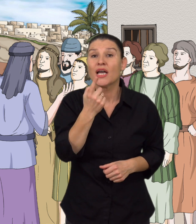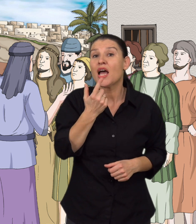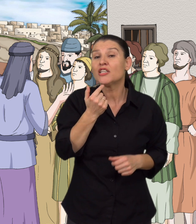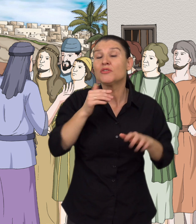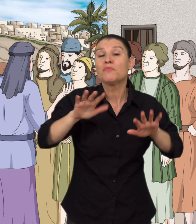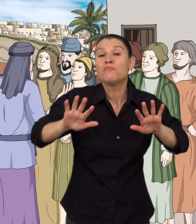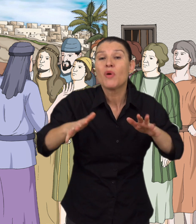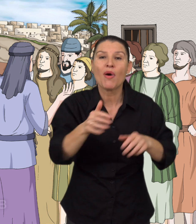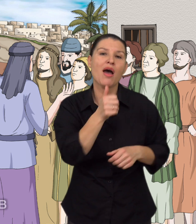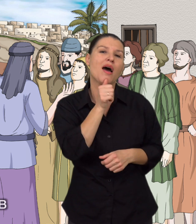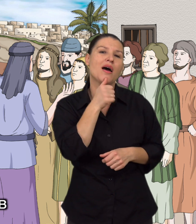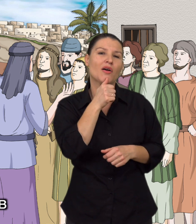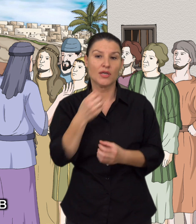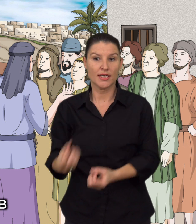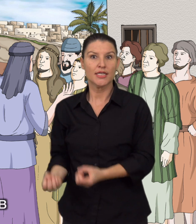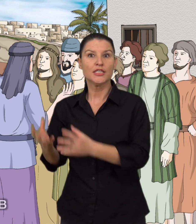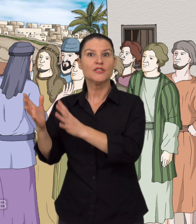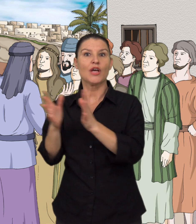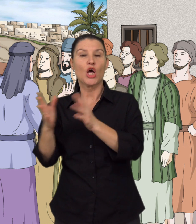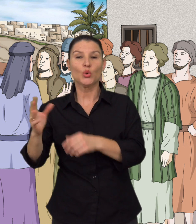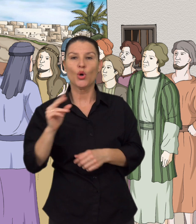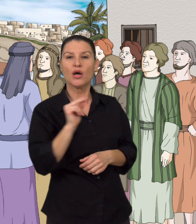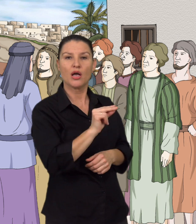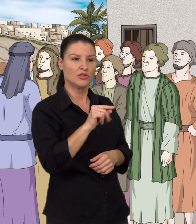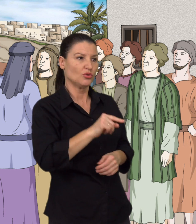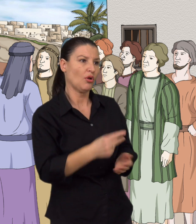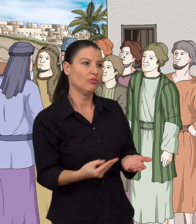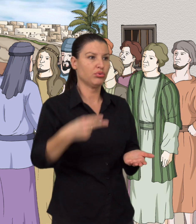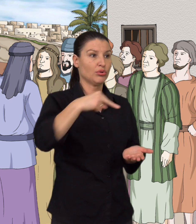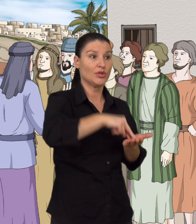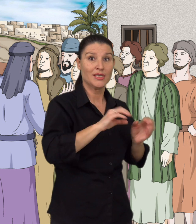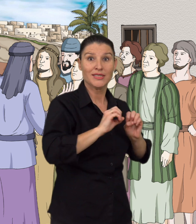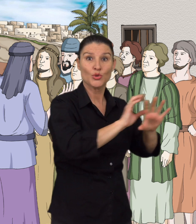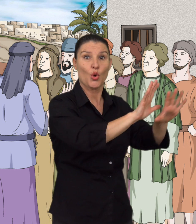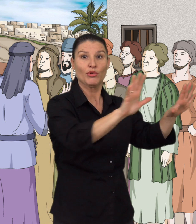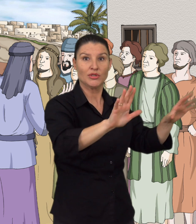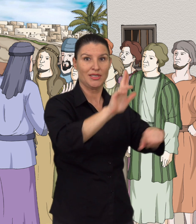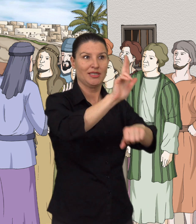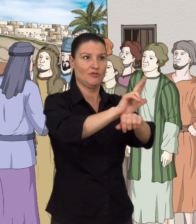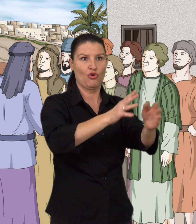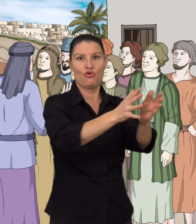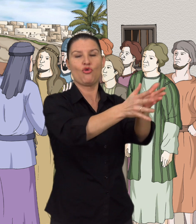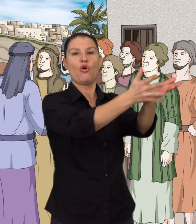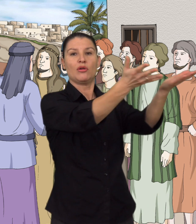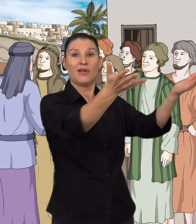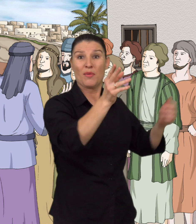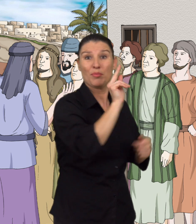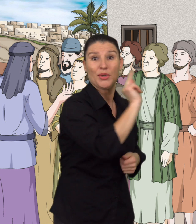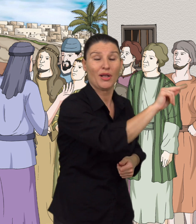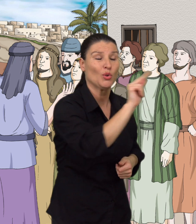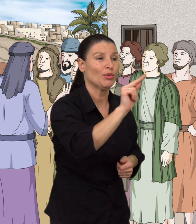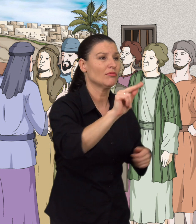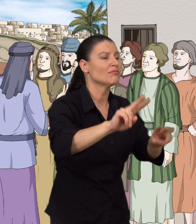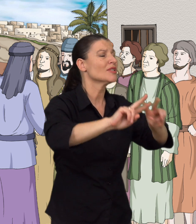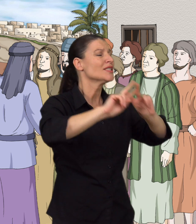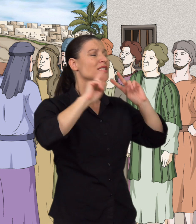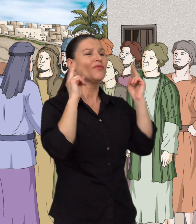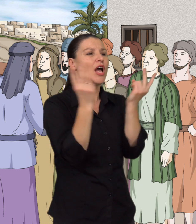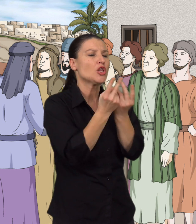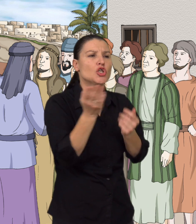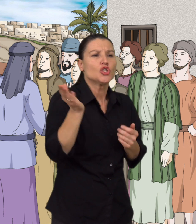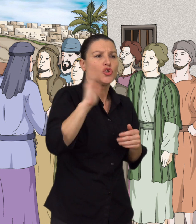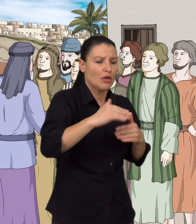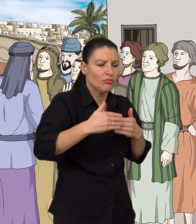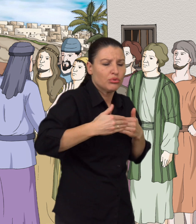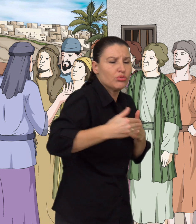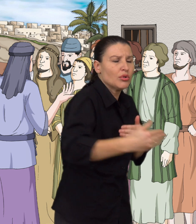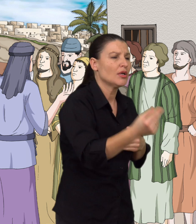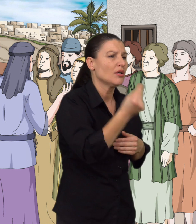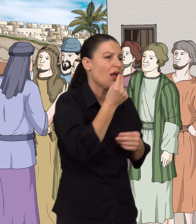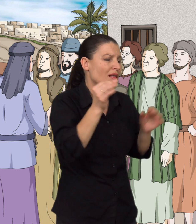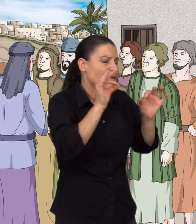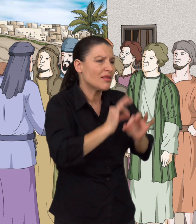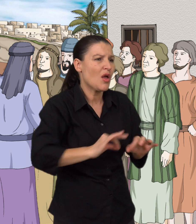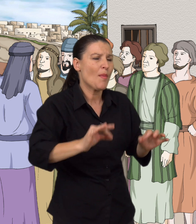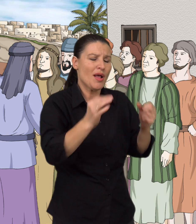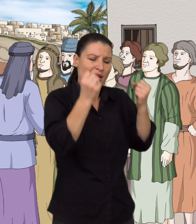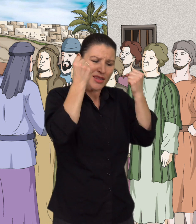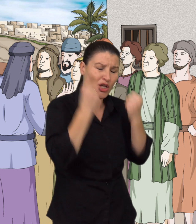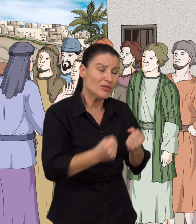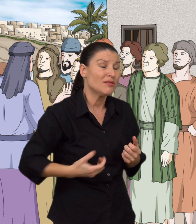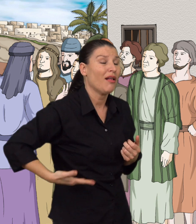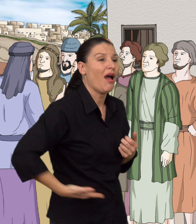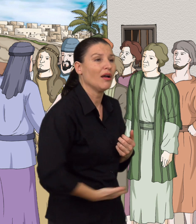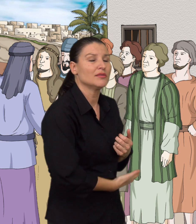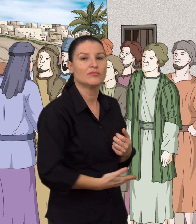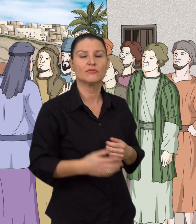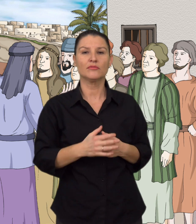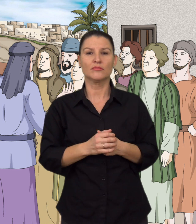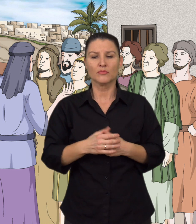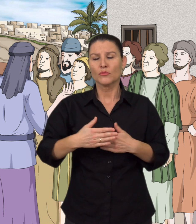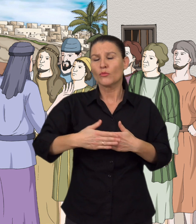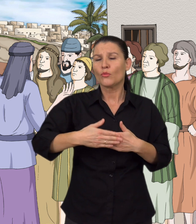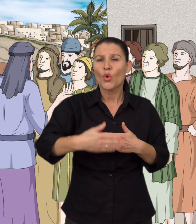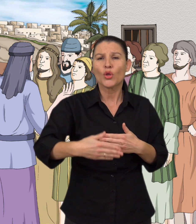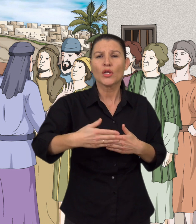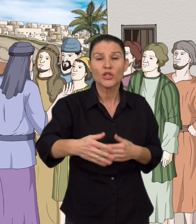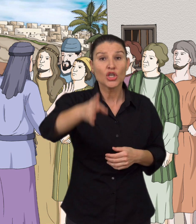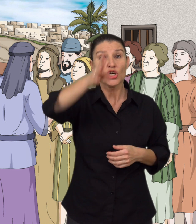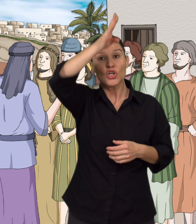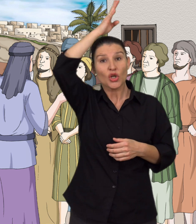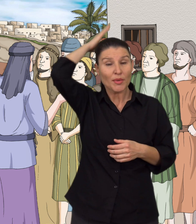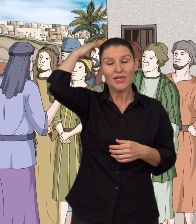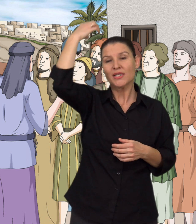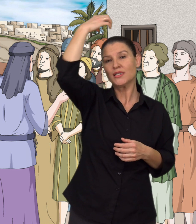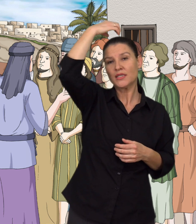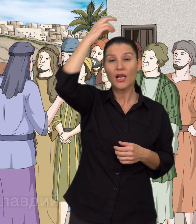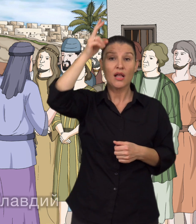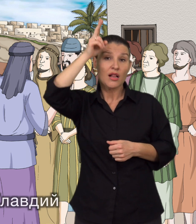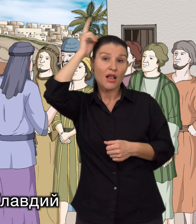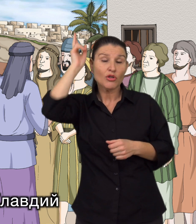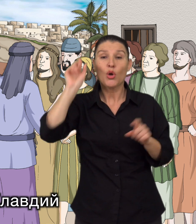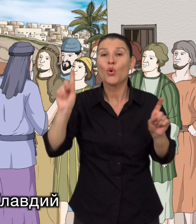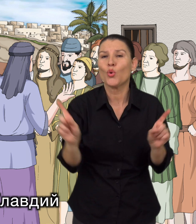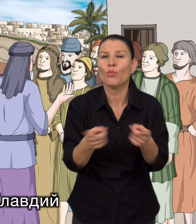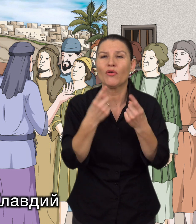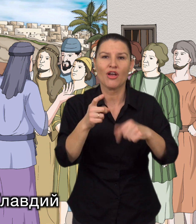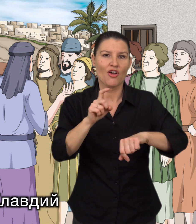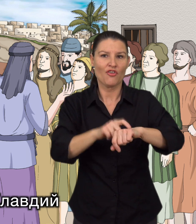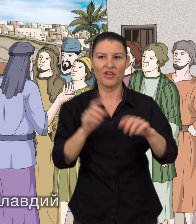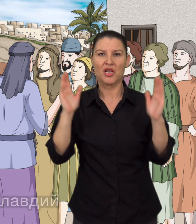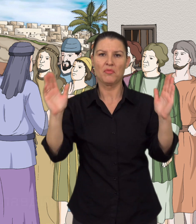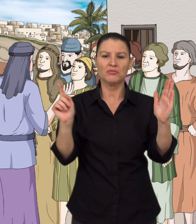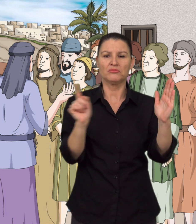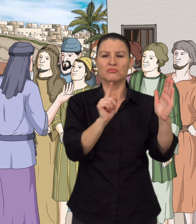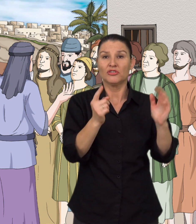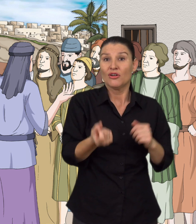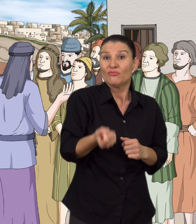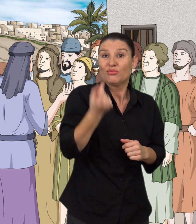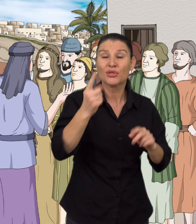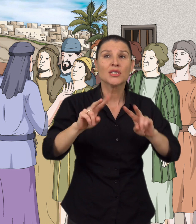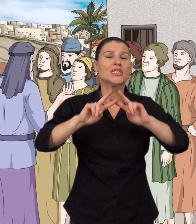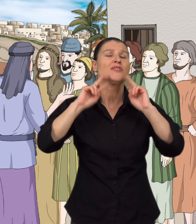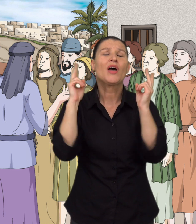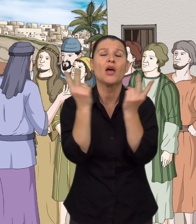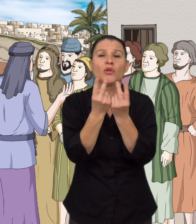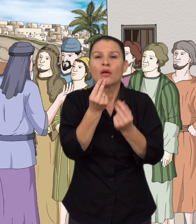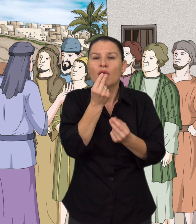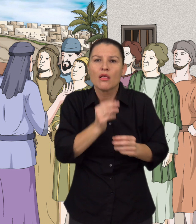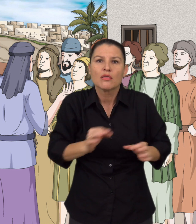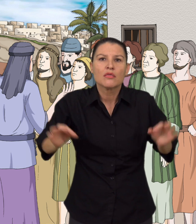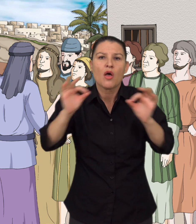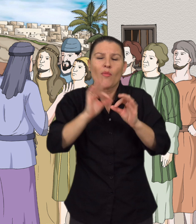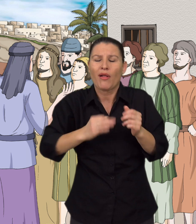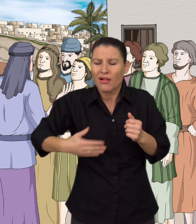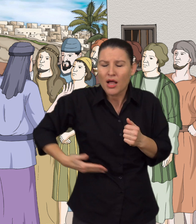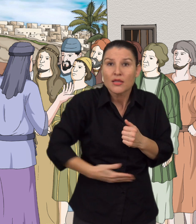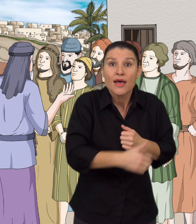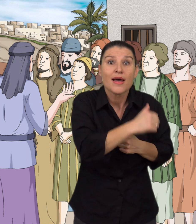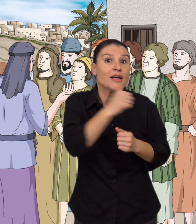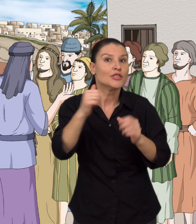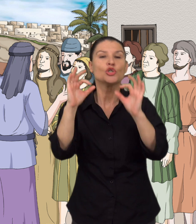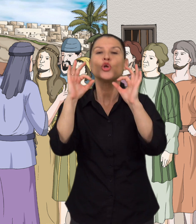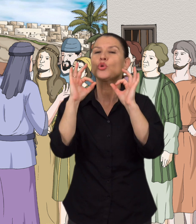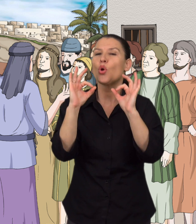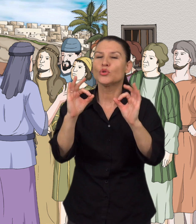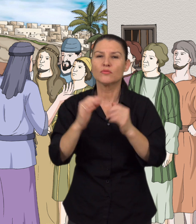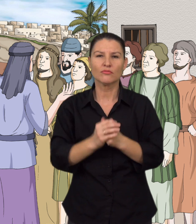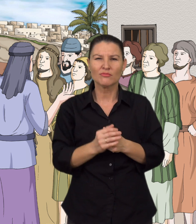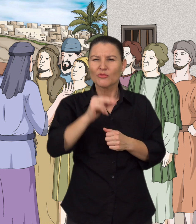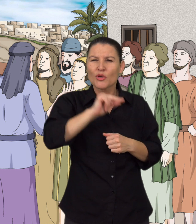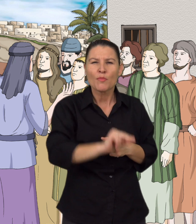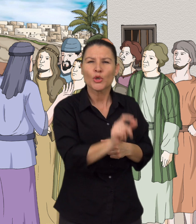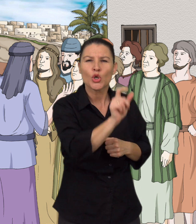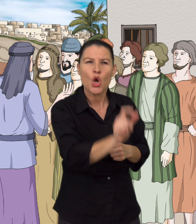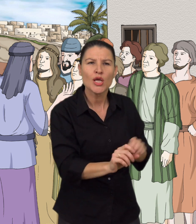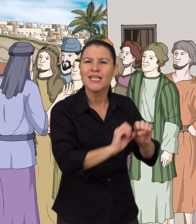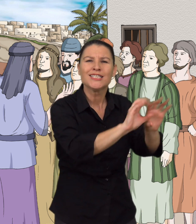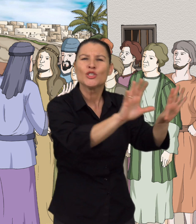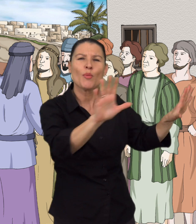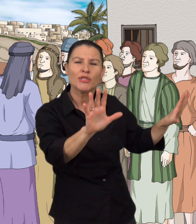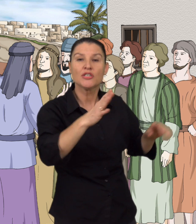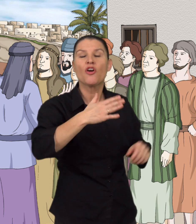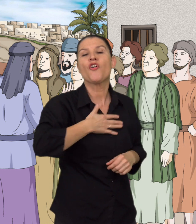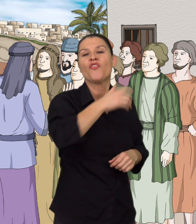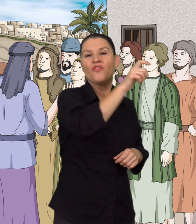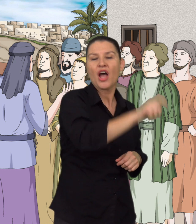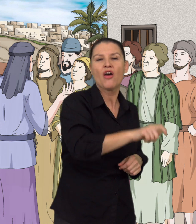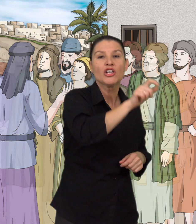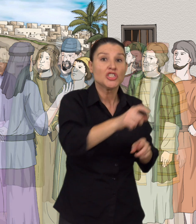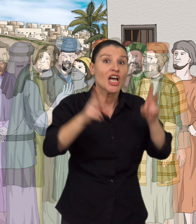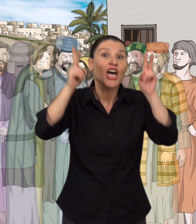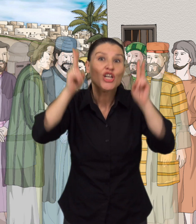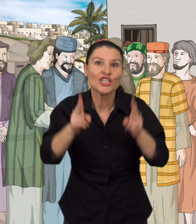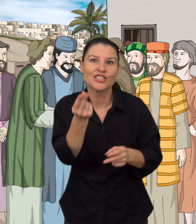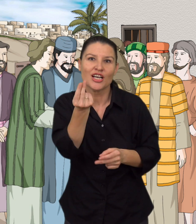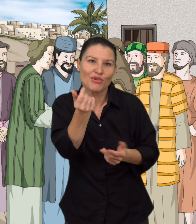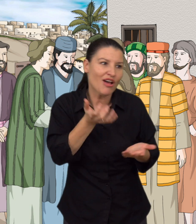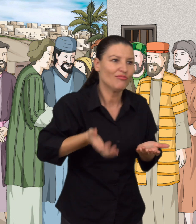One of them named Agabus stood up and predicted through the Spirit that a great famine would sweep across the whole world.